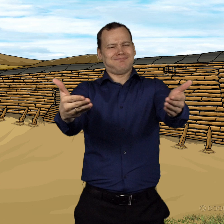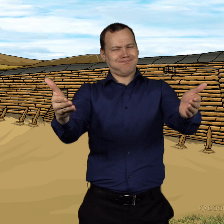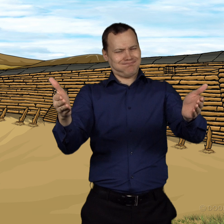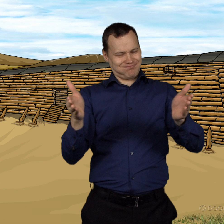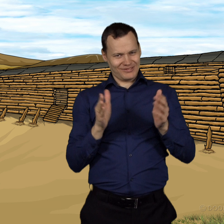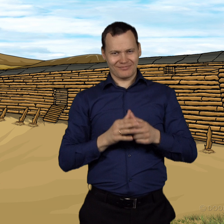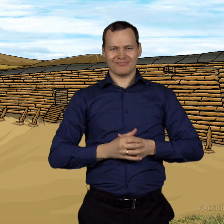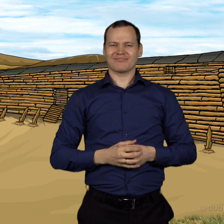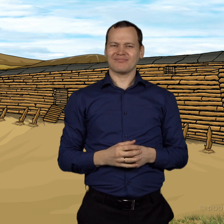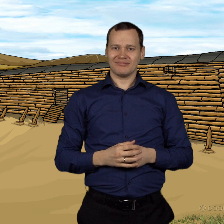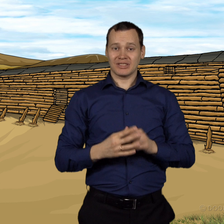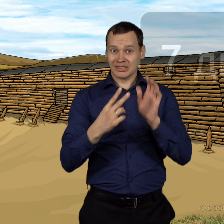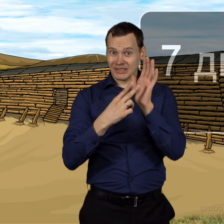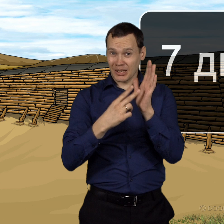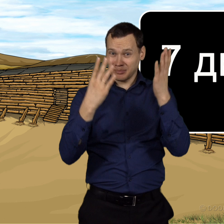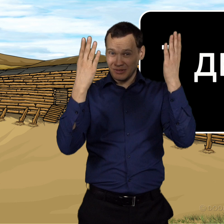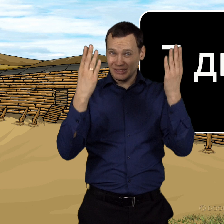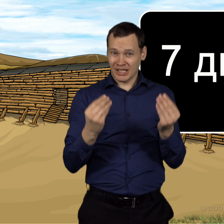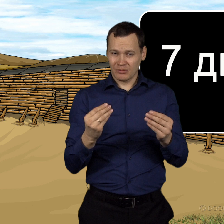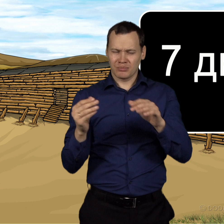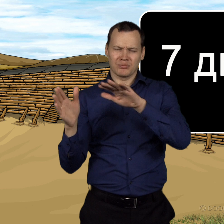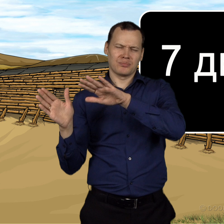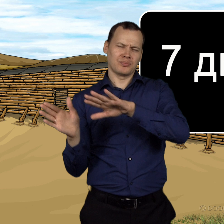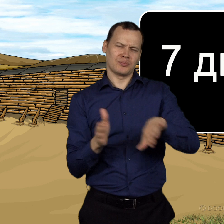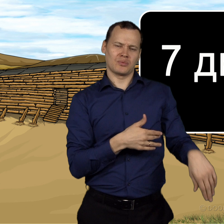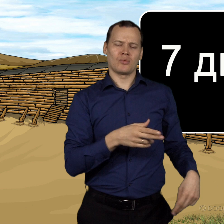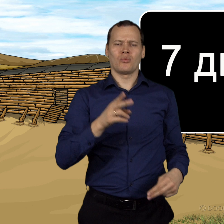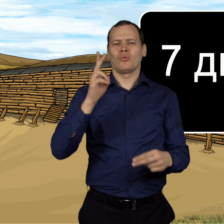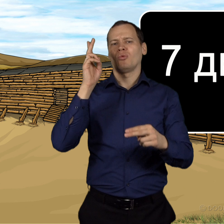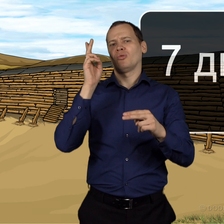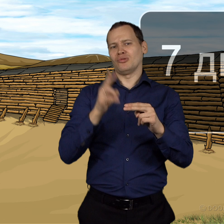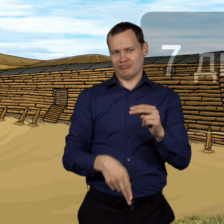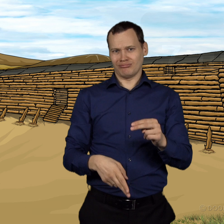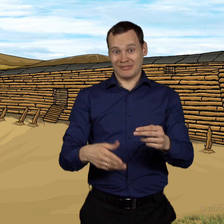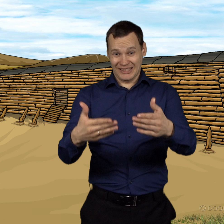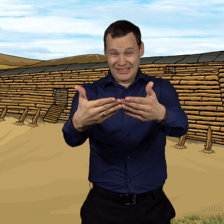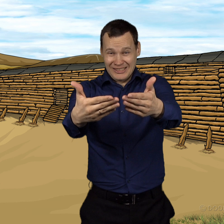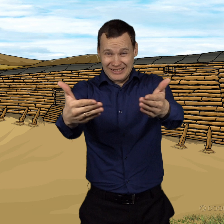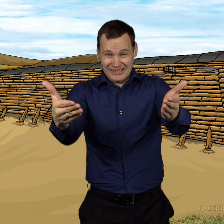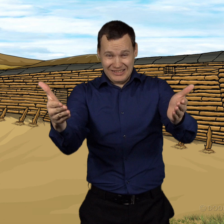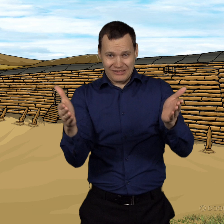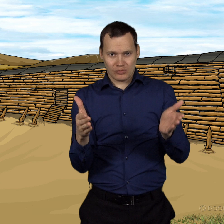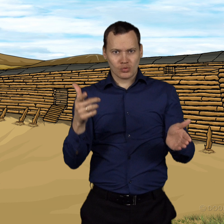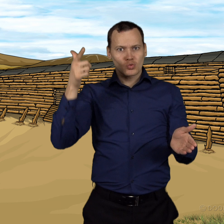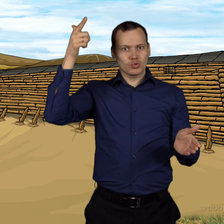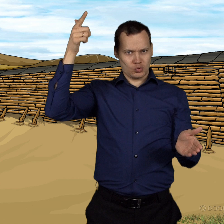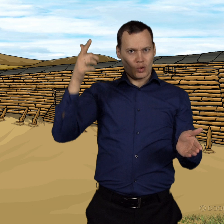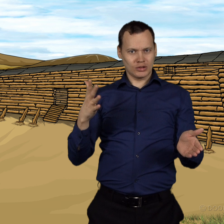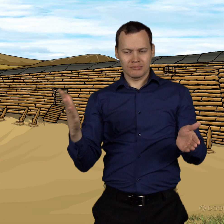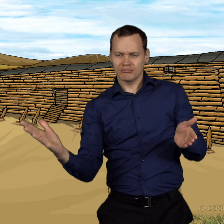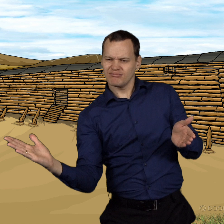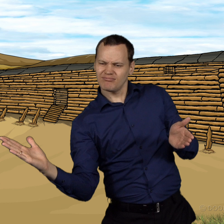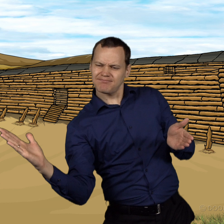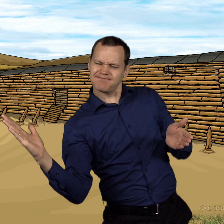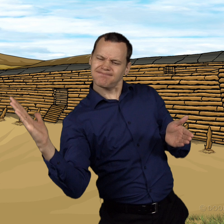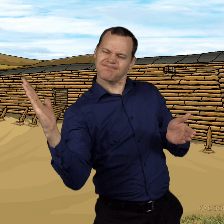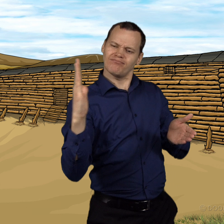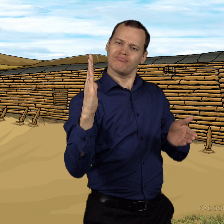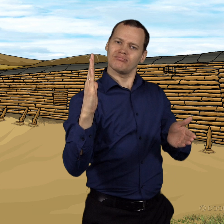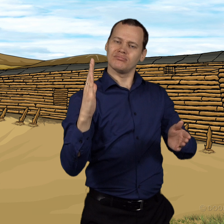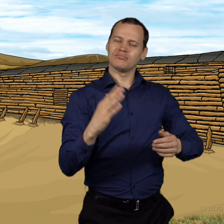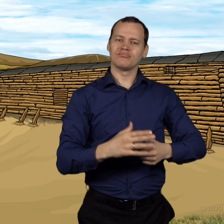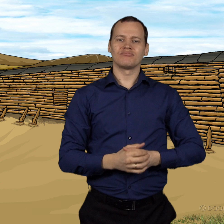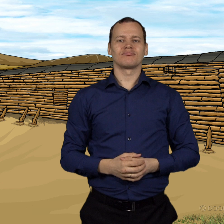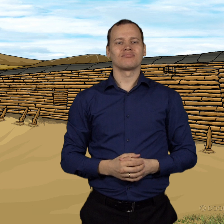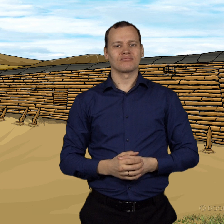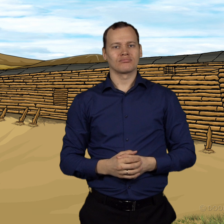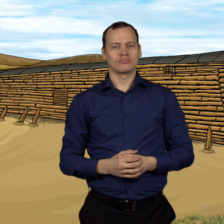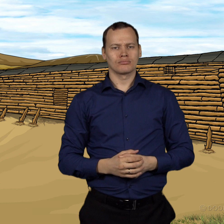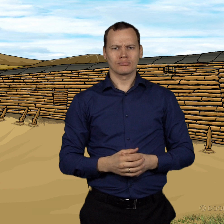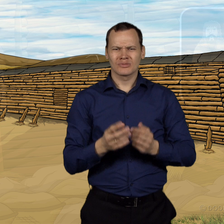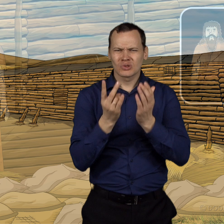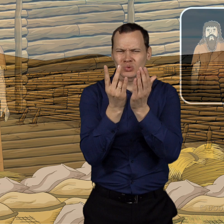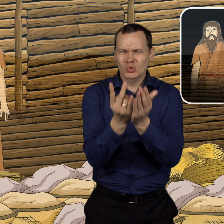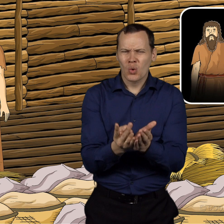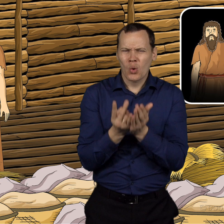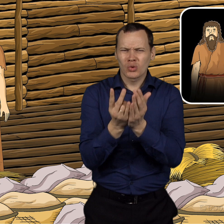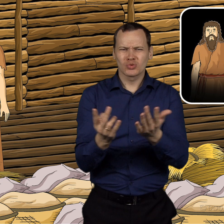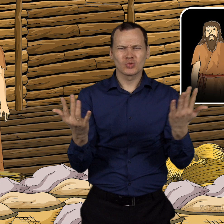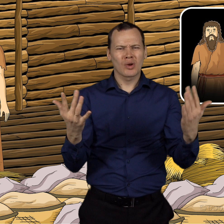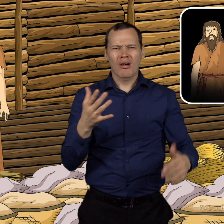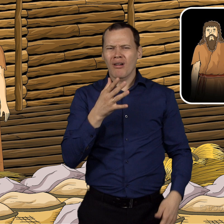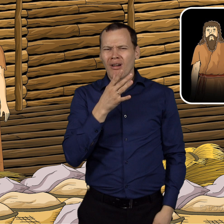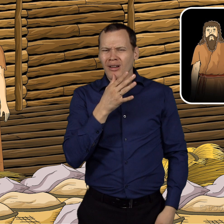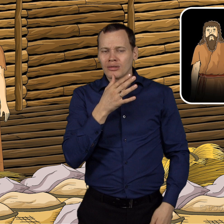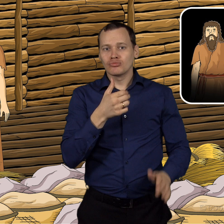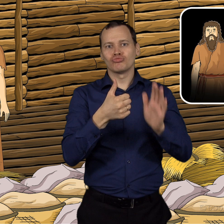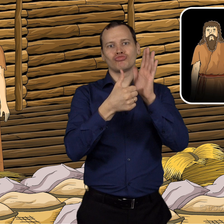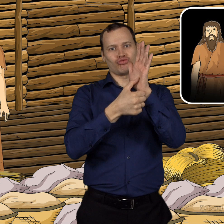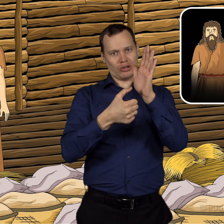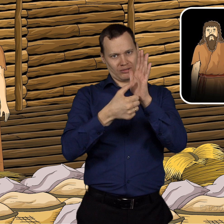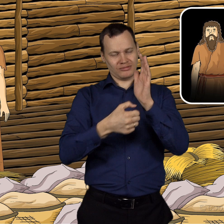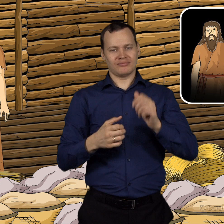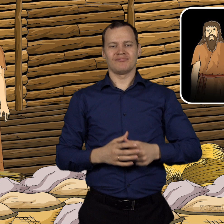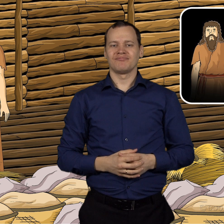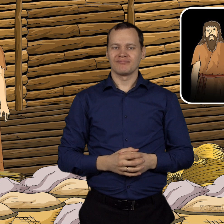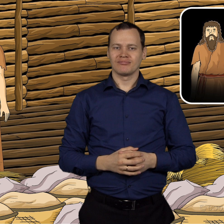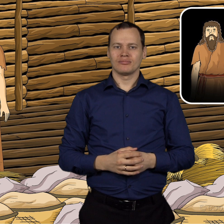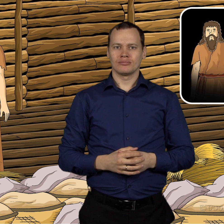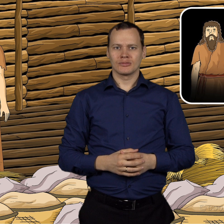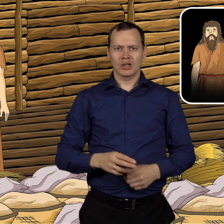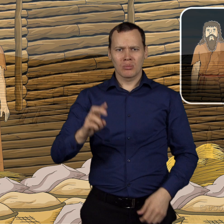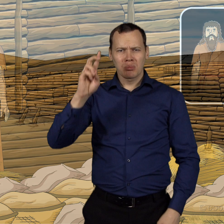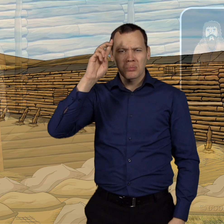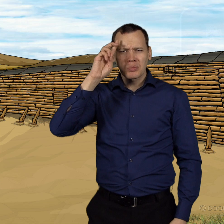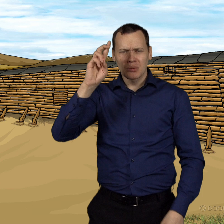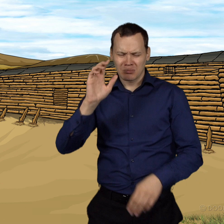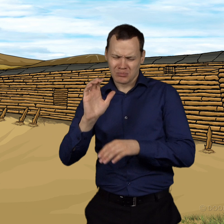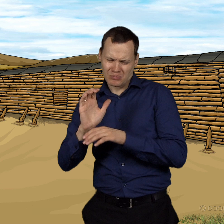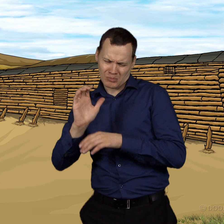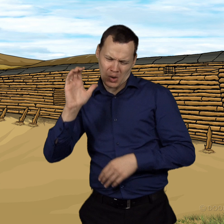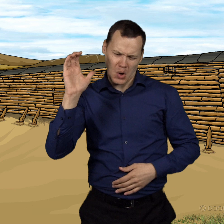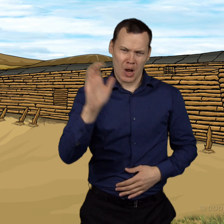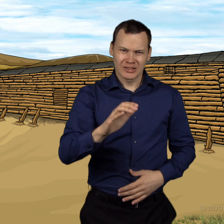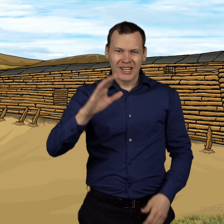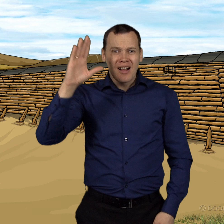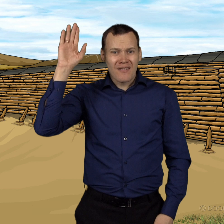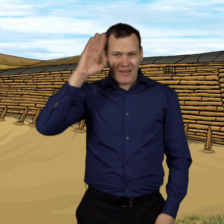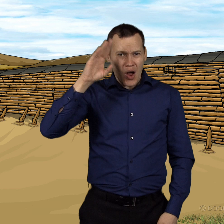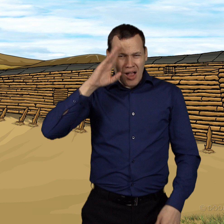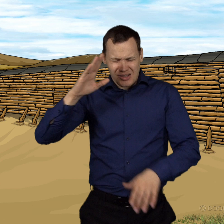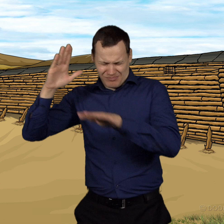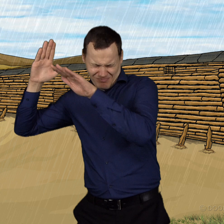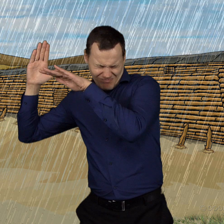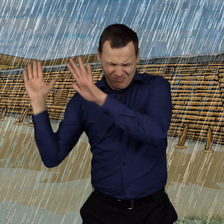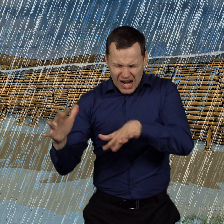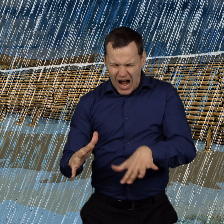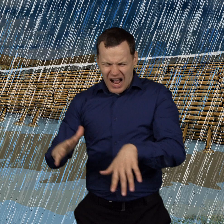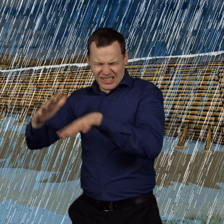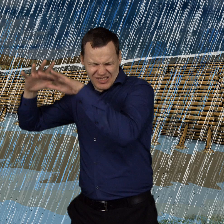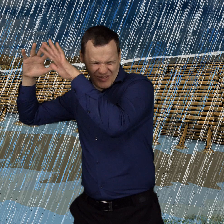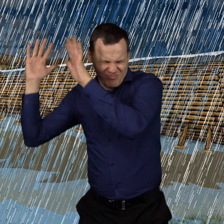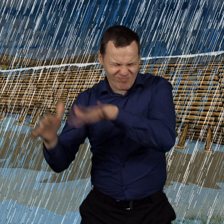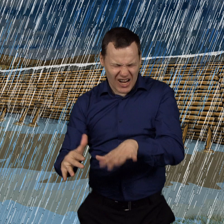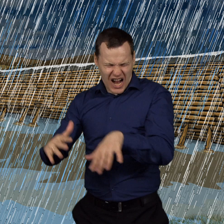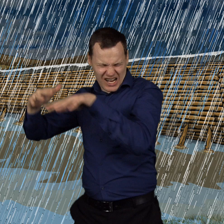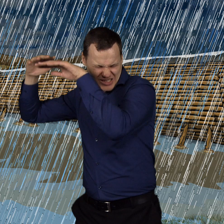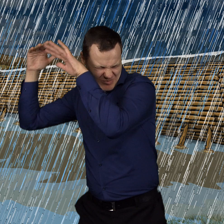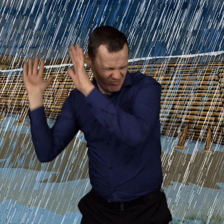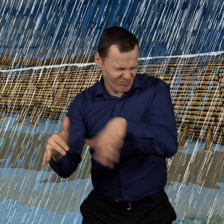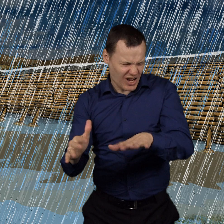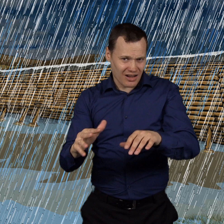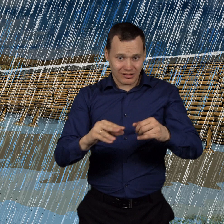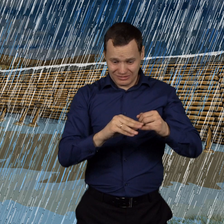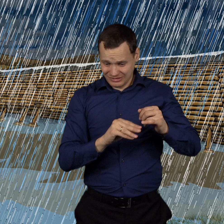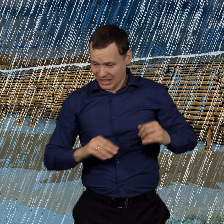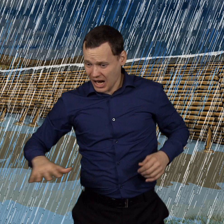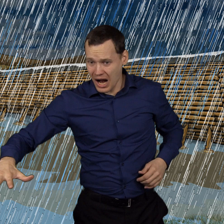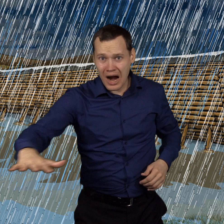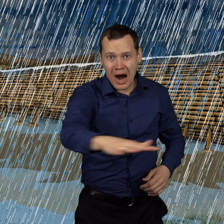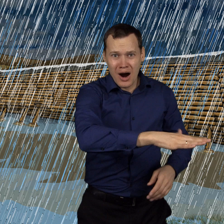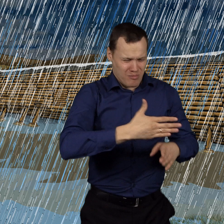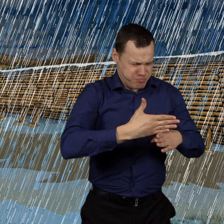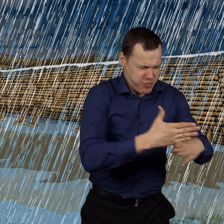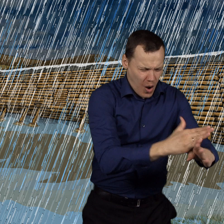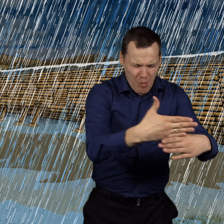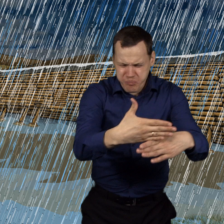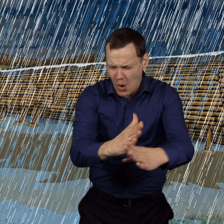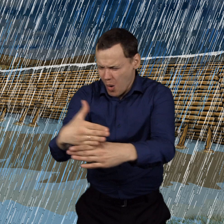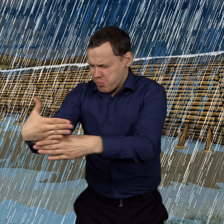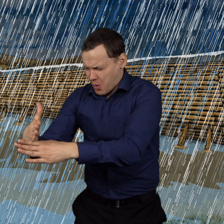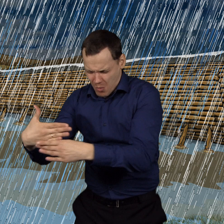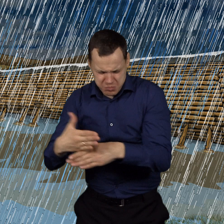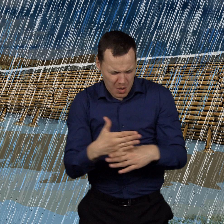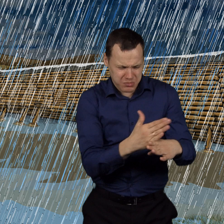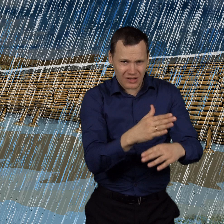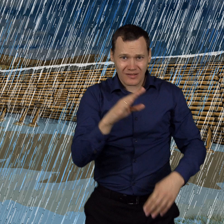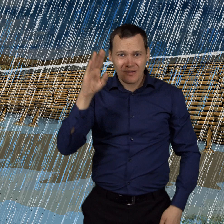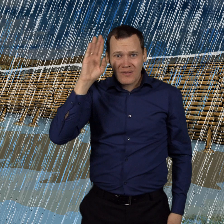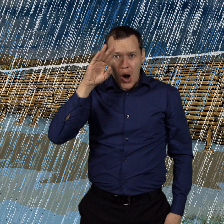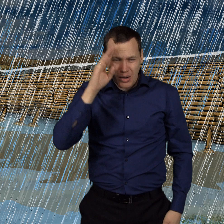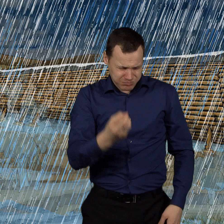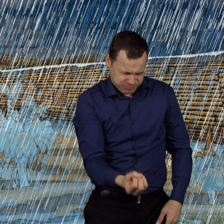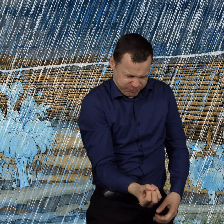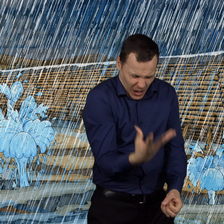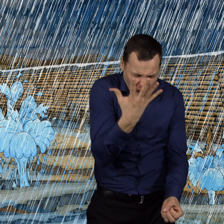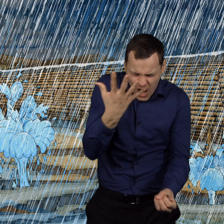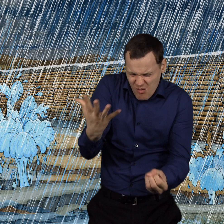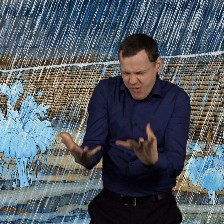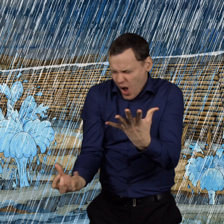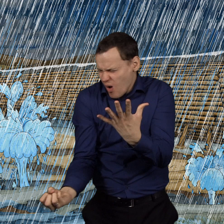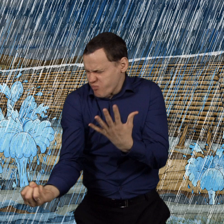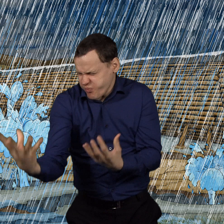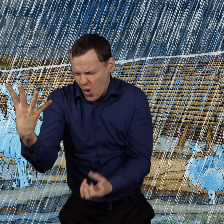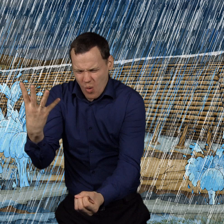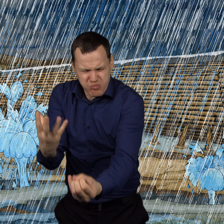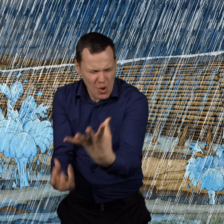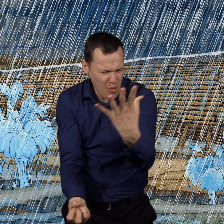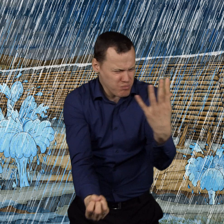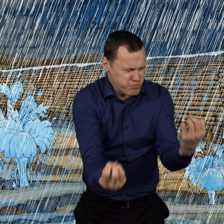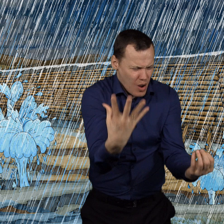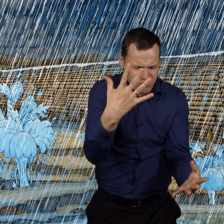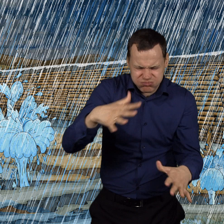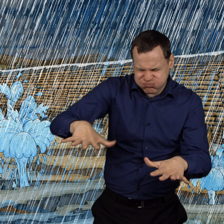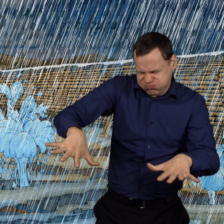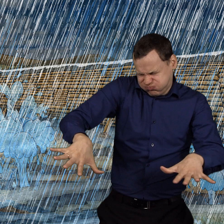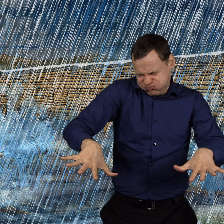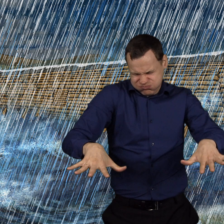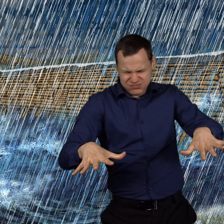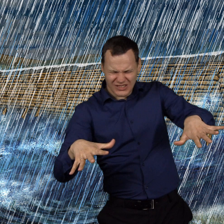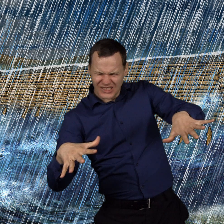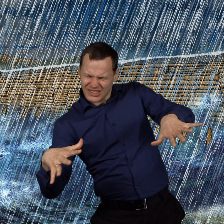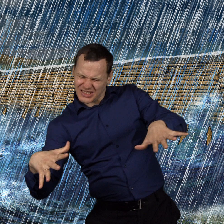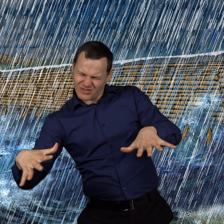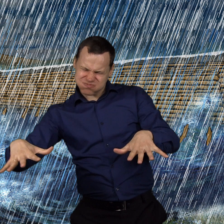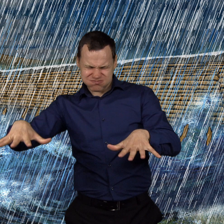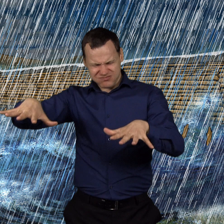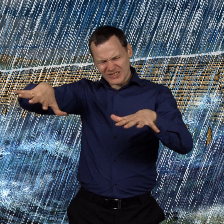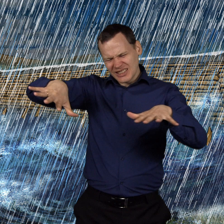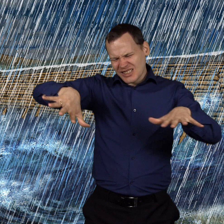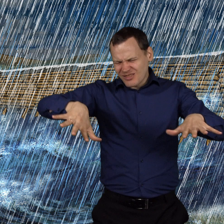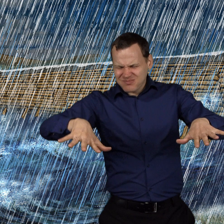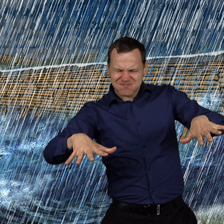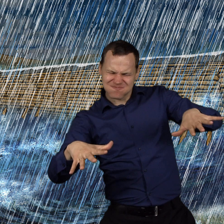On that very day Noah entered the ark, along with his sons Shem, Ham, and Japheth, and his wife, and the three wives of his sons— they and every kind of wild animal, livestock, crawling creature, bird, and winged creature. They came to Noah to enter the ark, two by two of every creature with the breath of life.